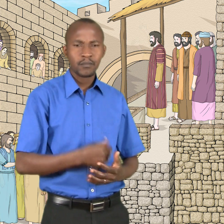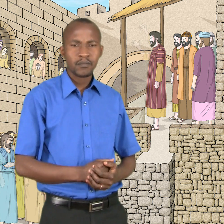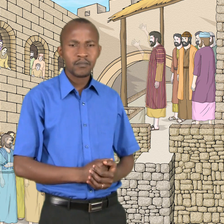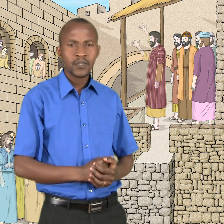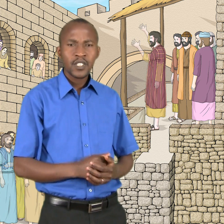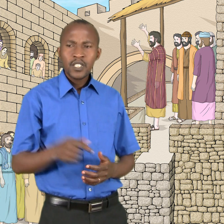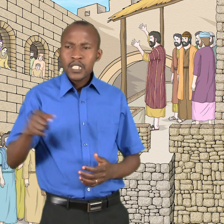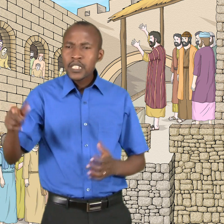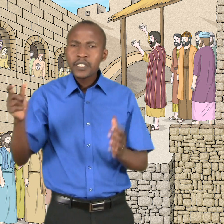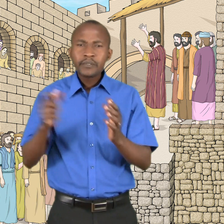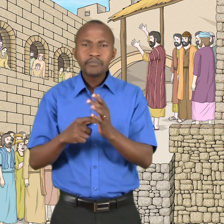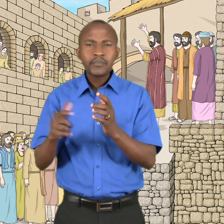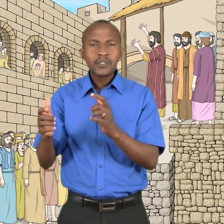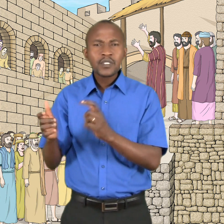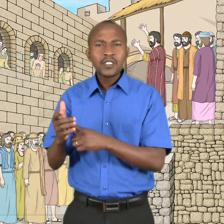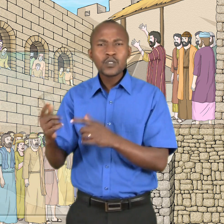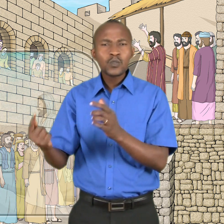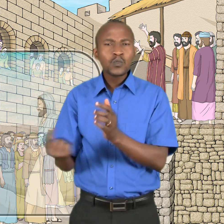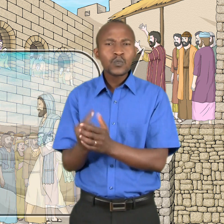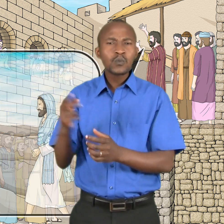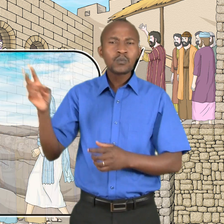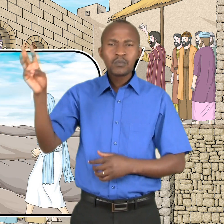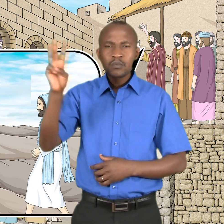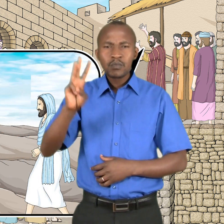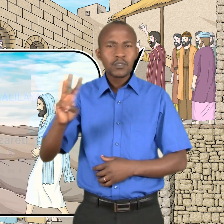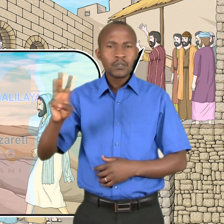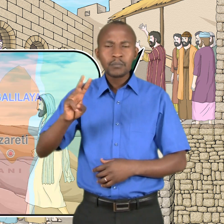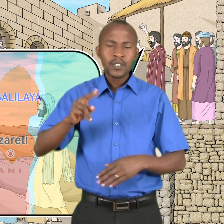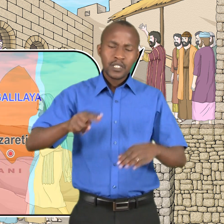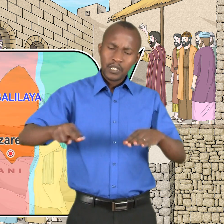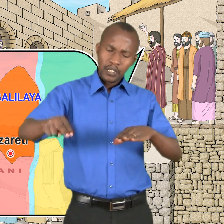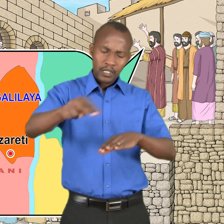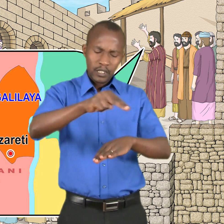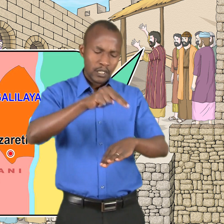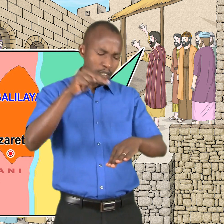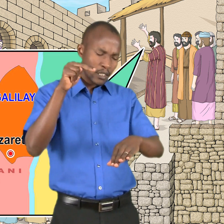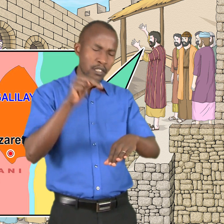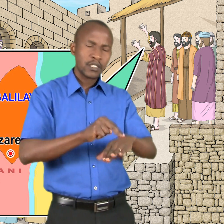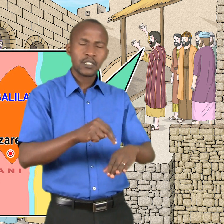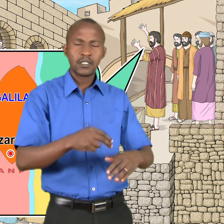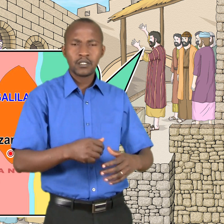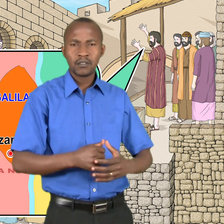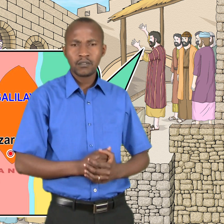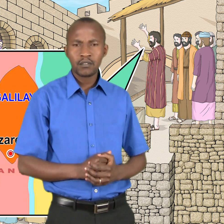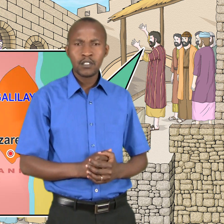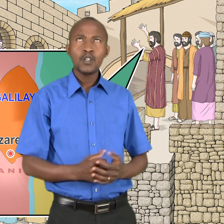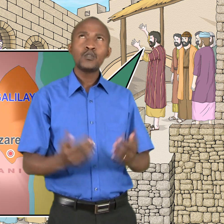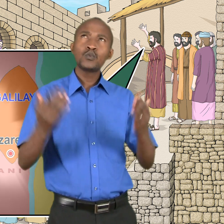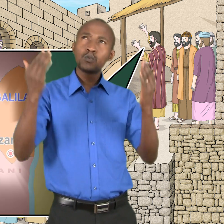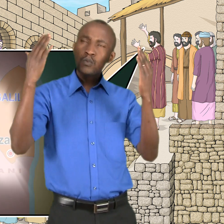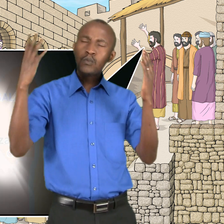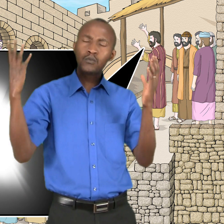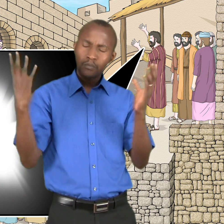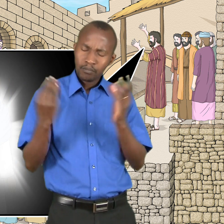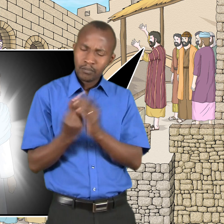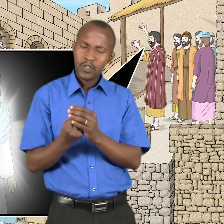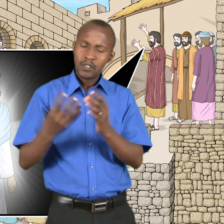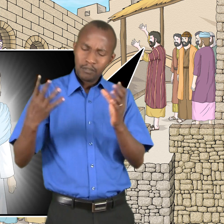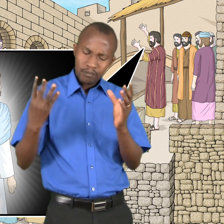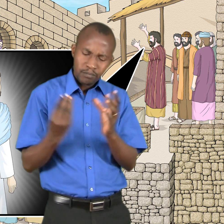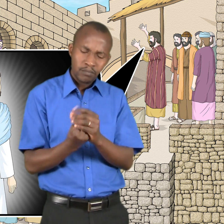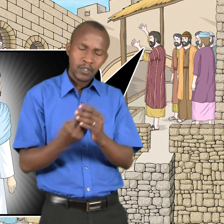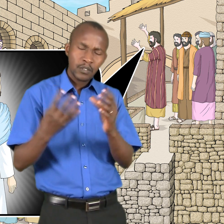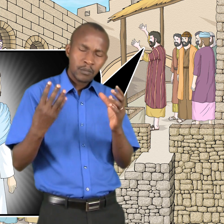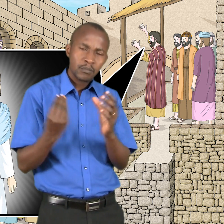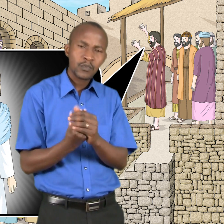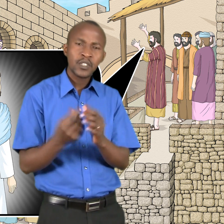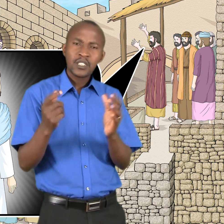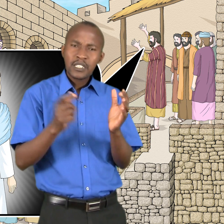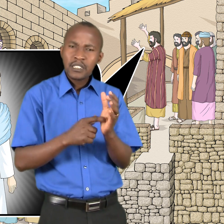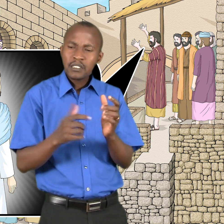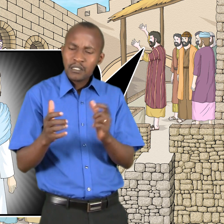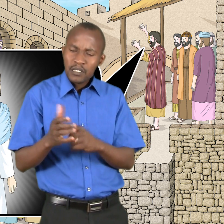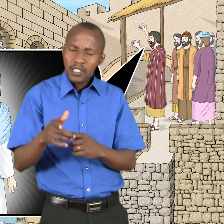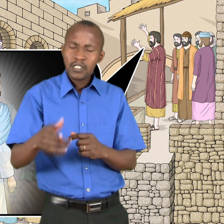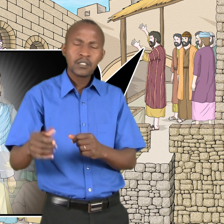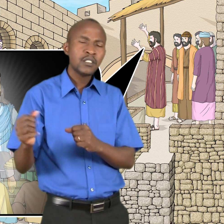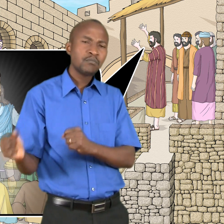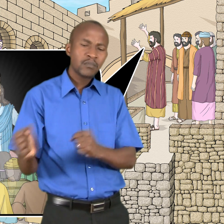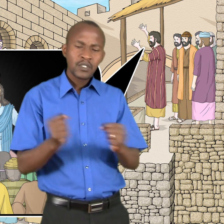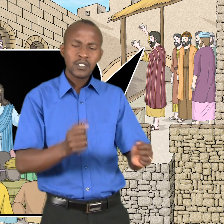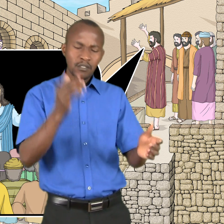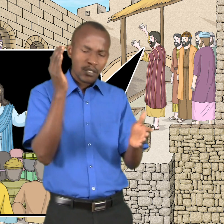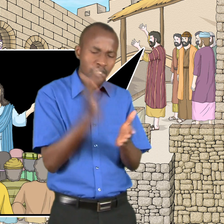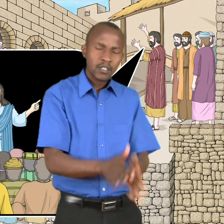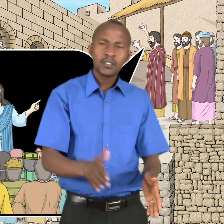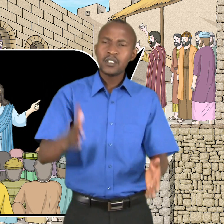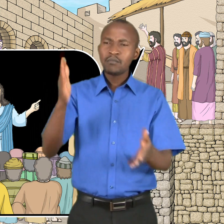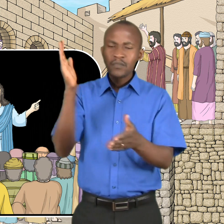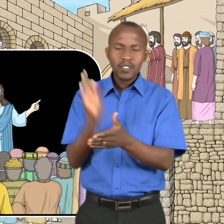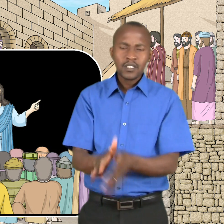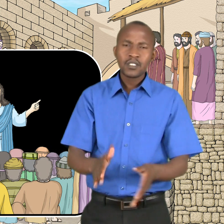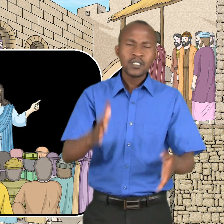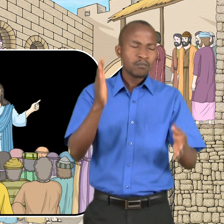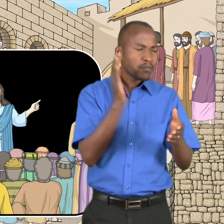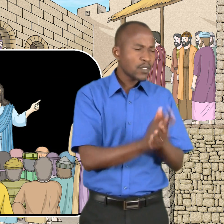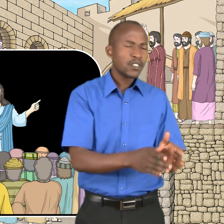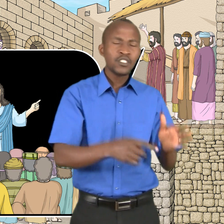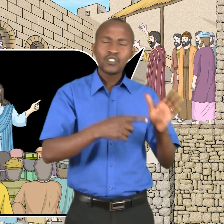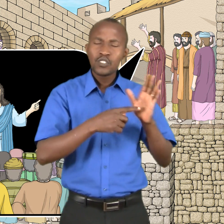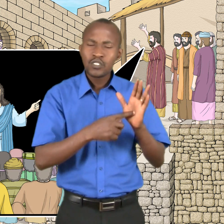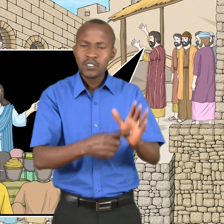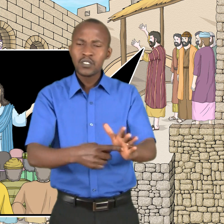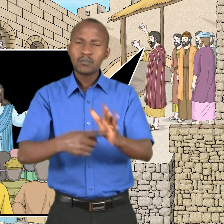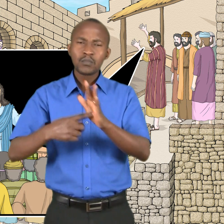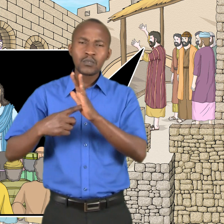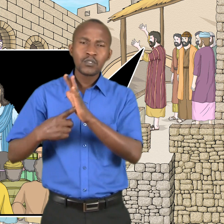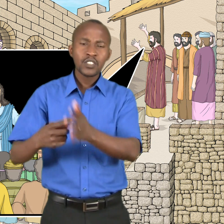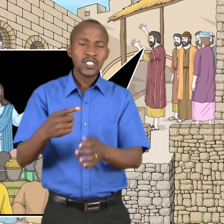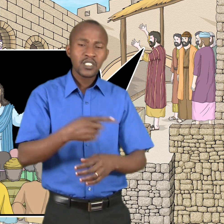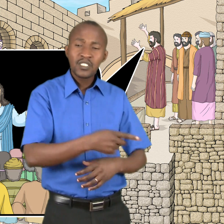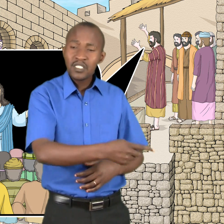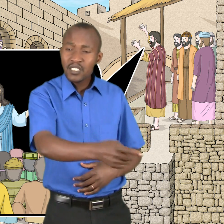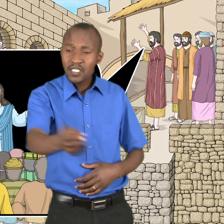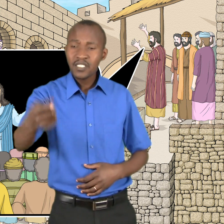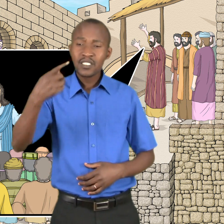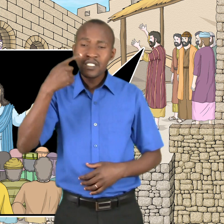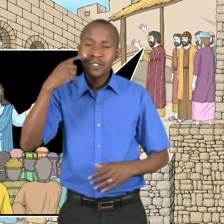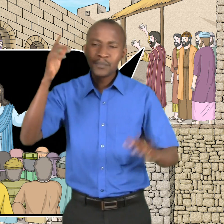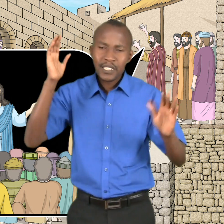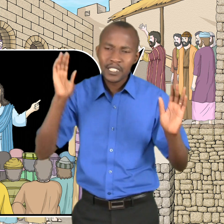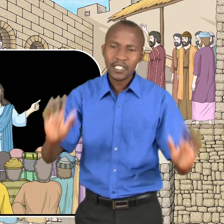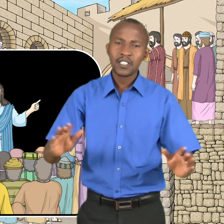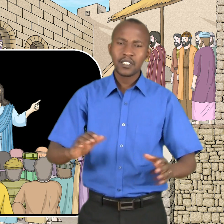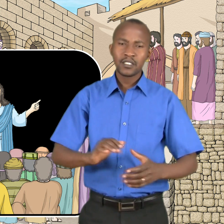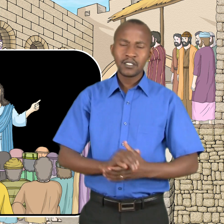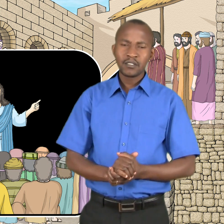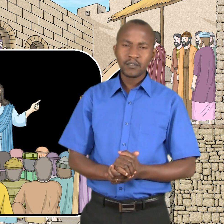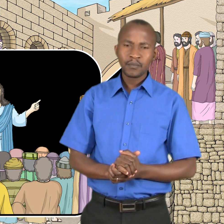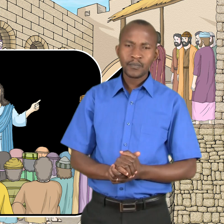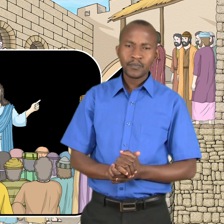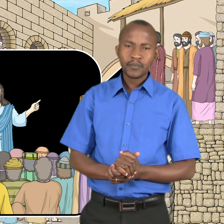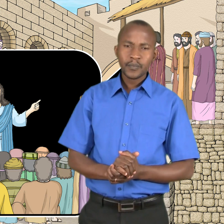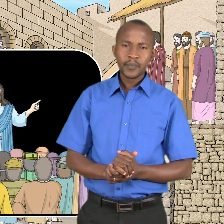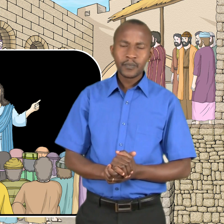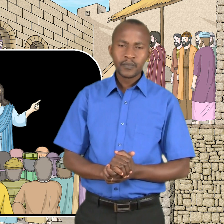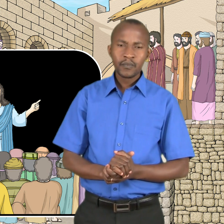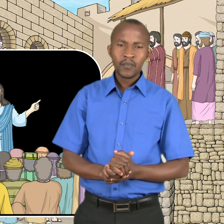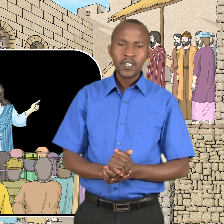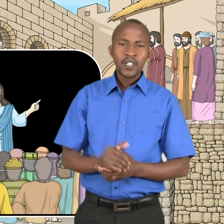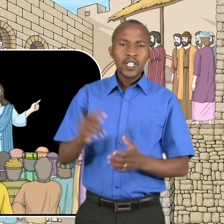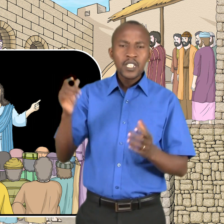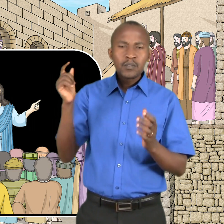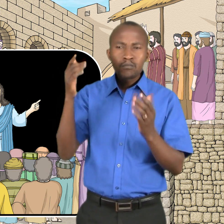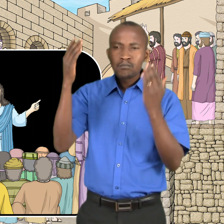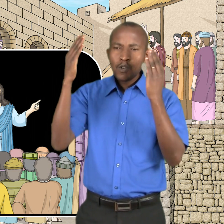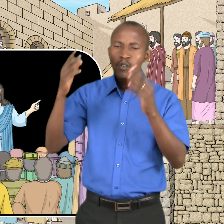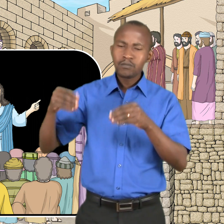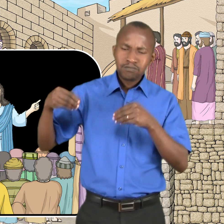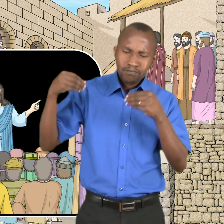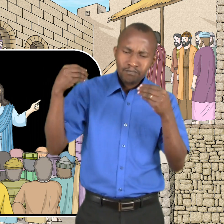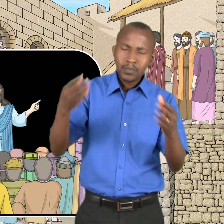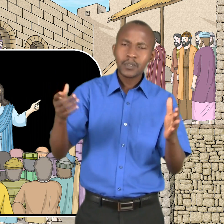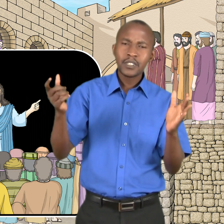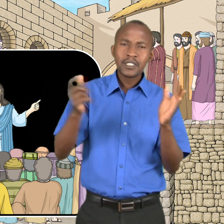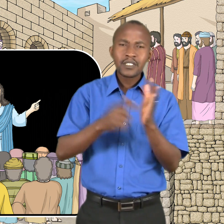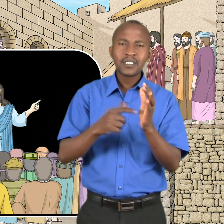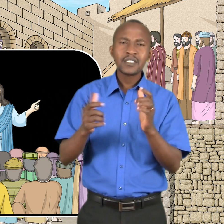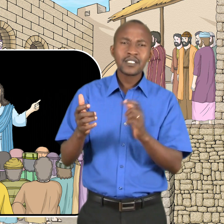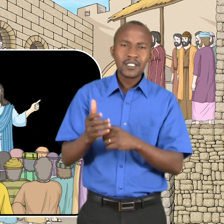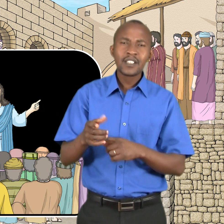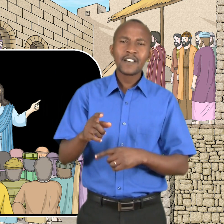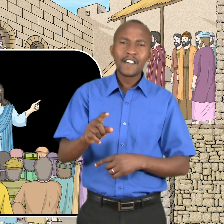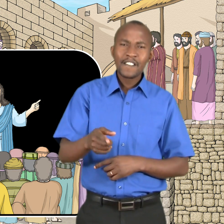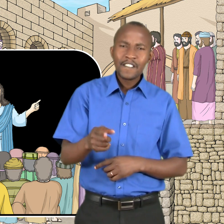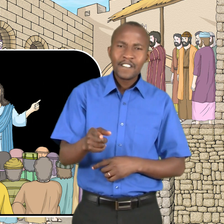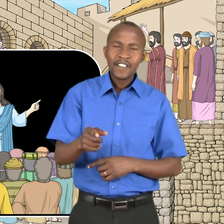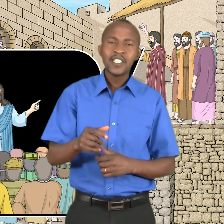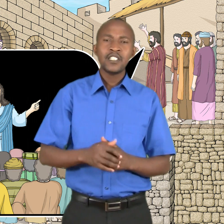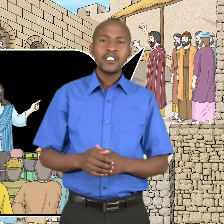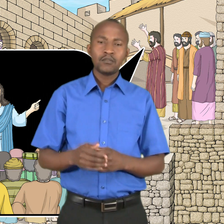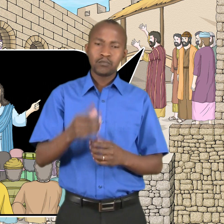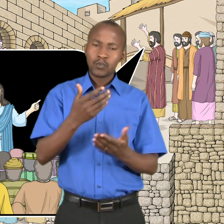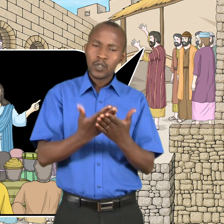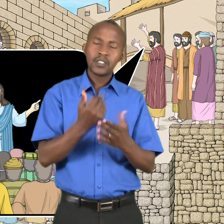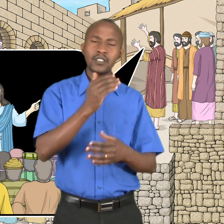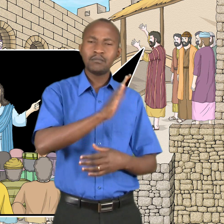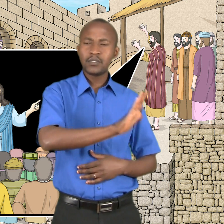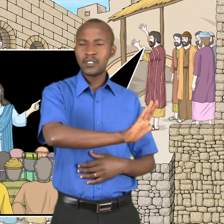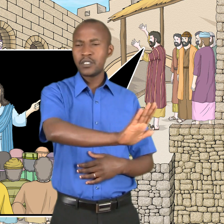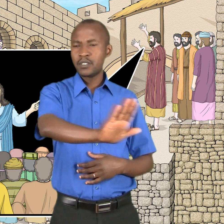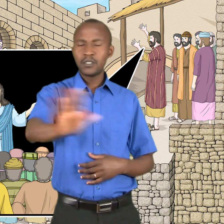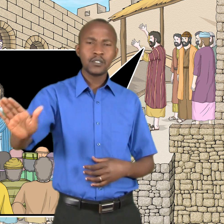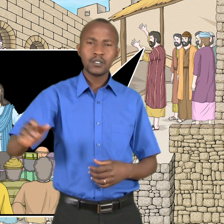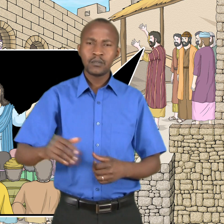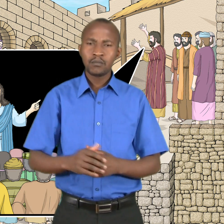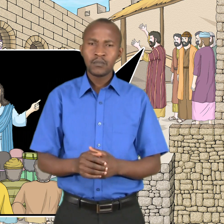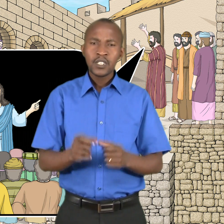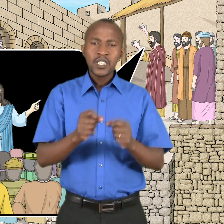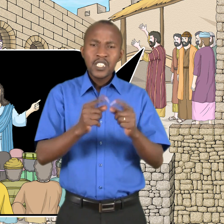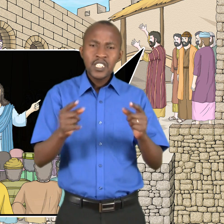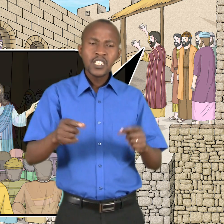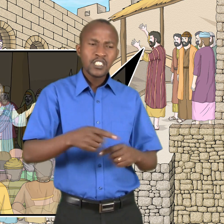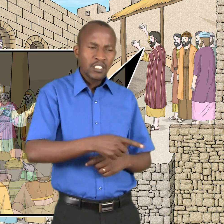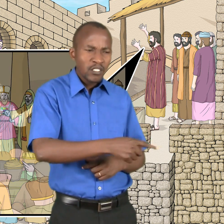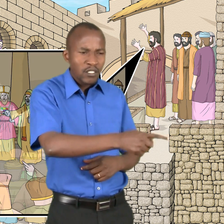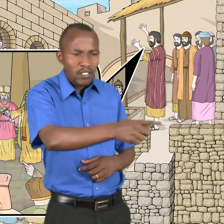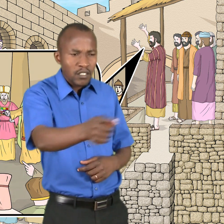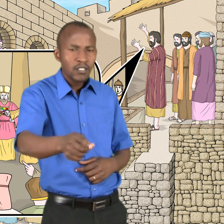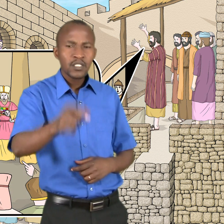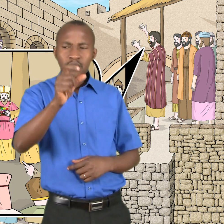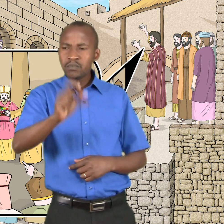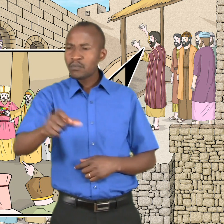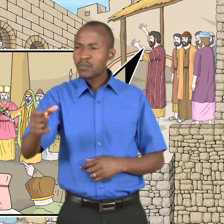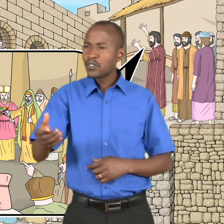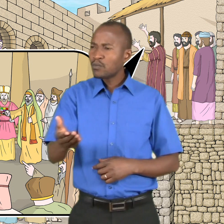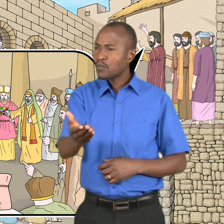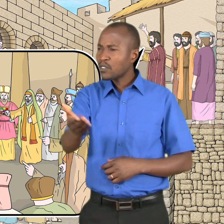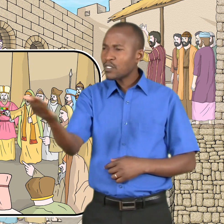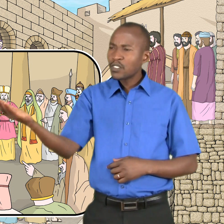Men of Israel, listen to this message: Jesus of Nazareth was a man certified by God to you by miracles, wonders, and signs, which God did among you through Him, as you yourselves know.